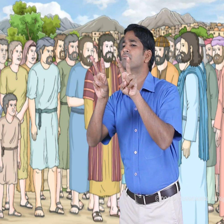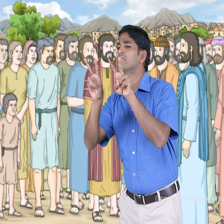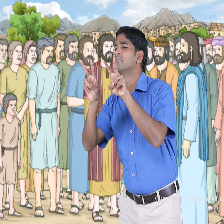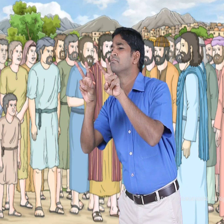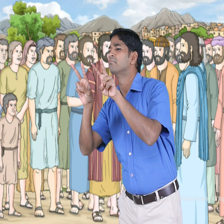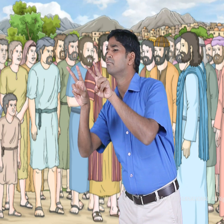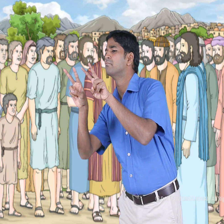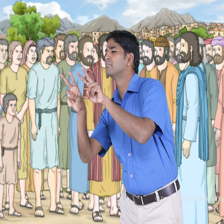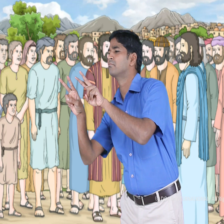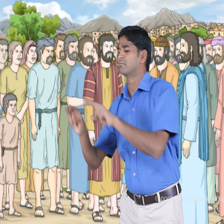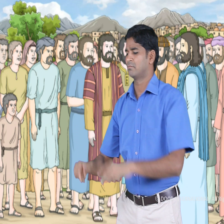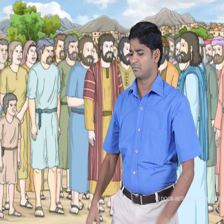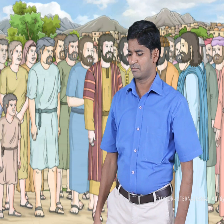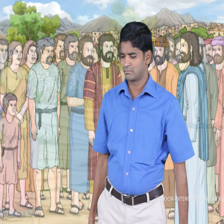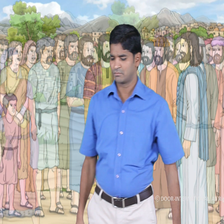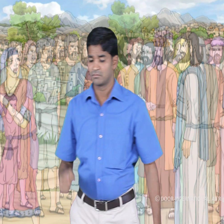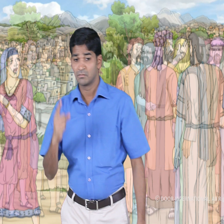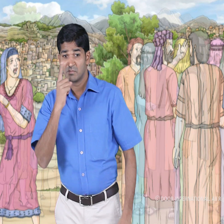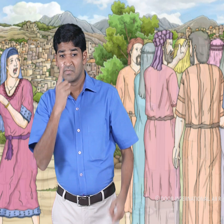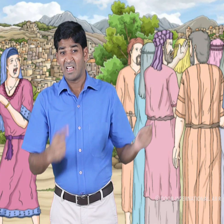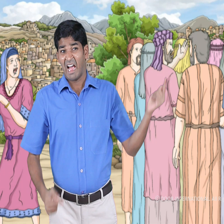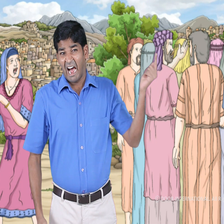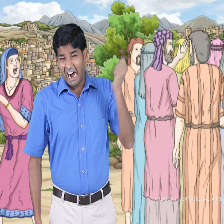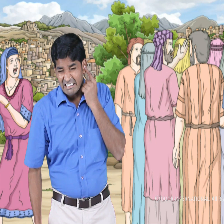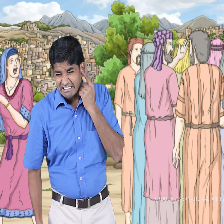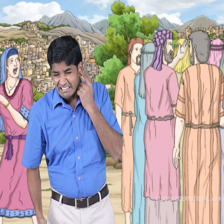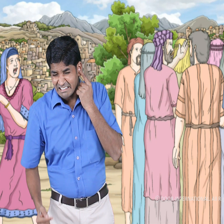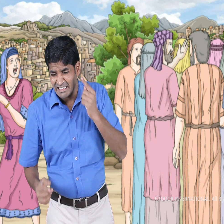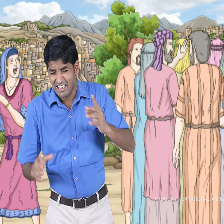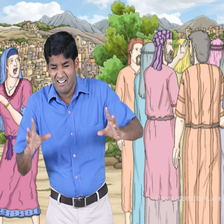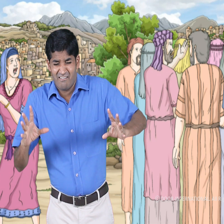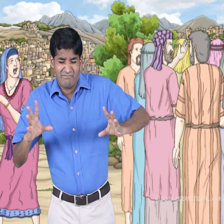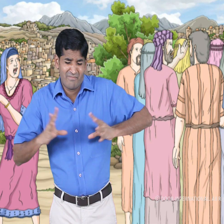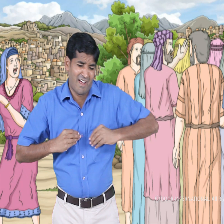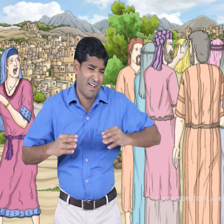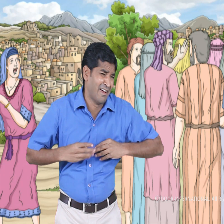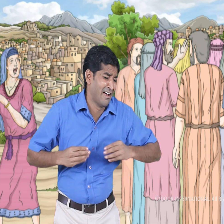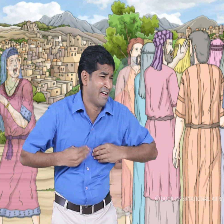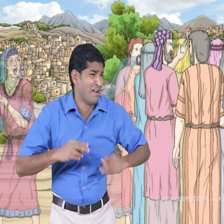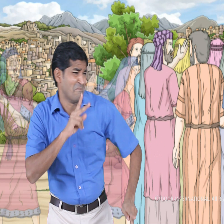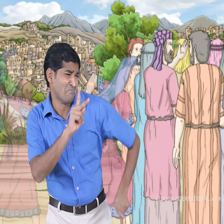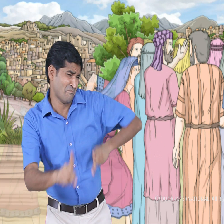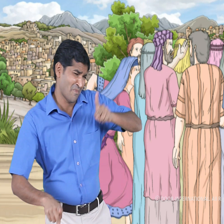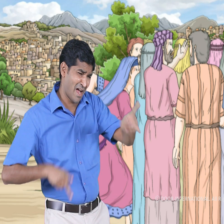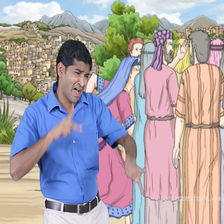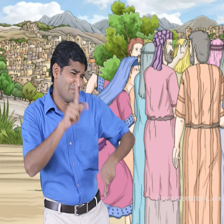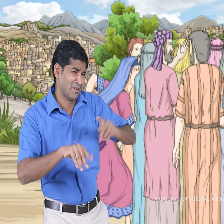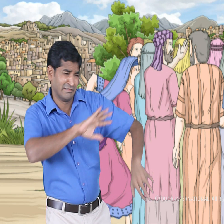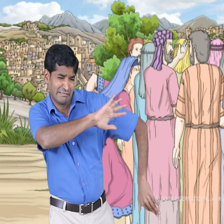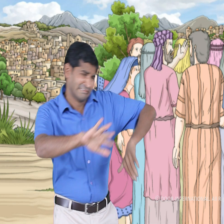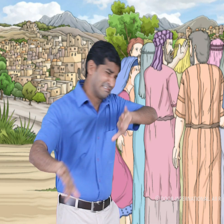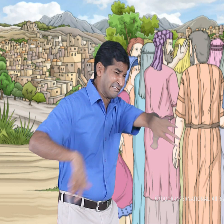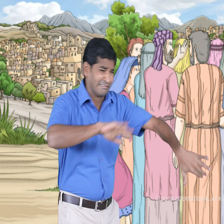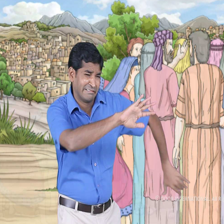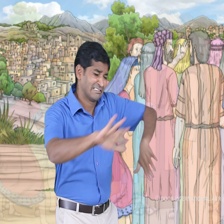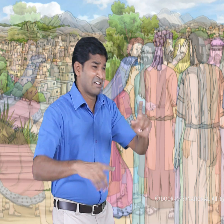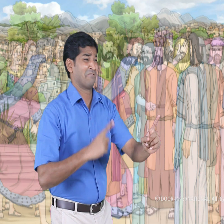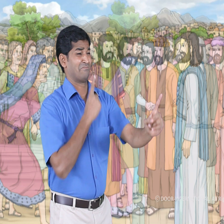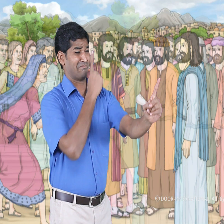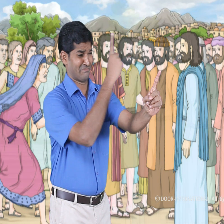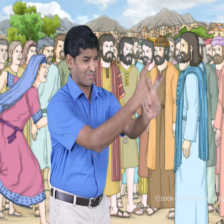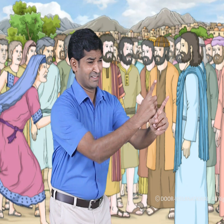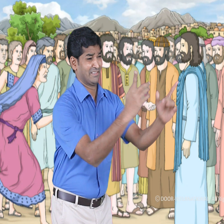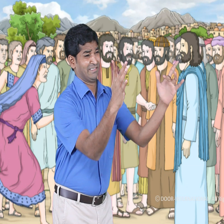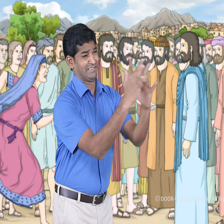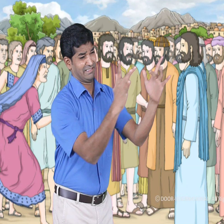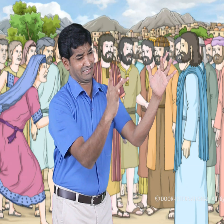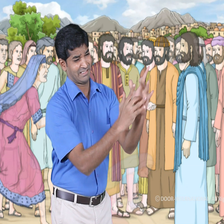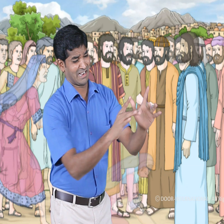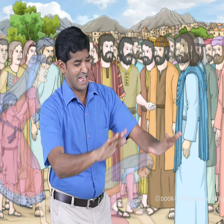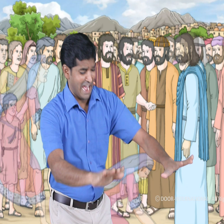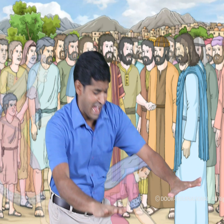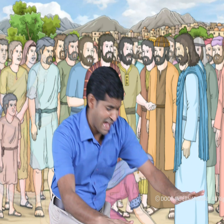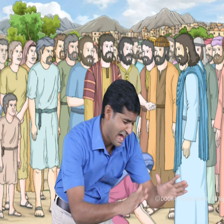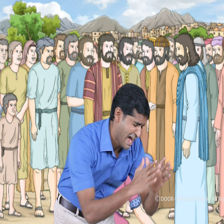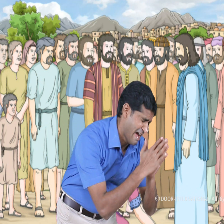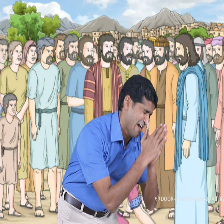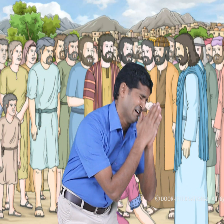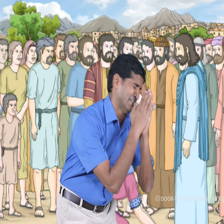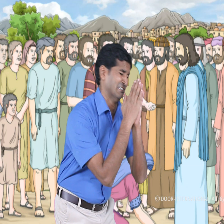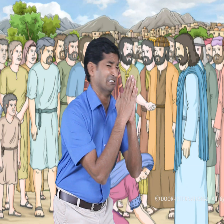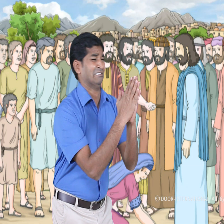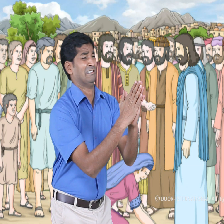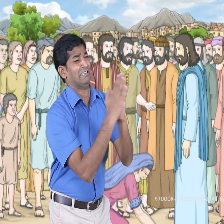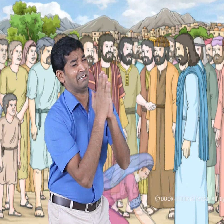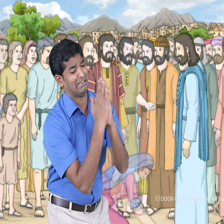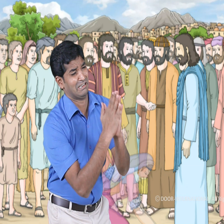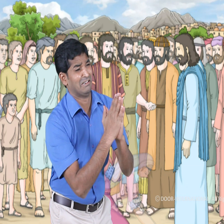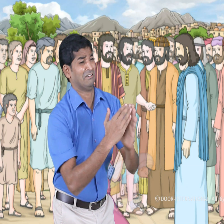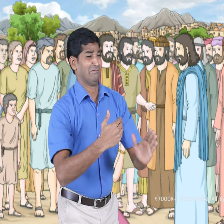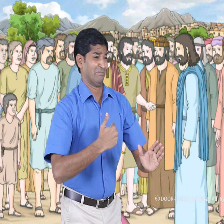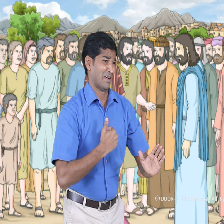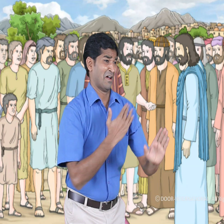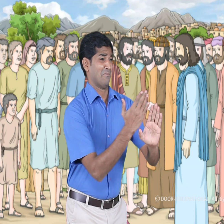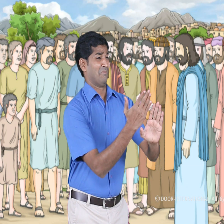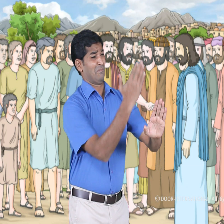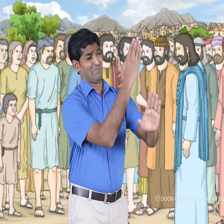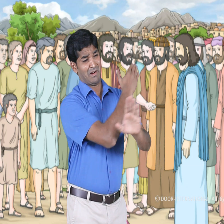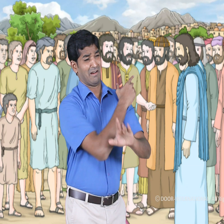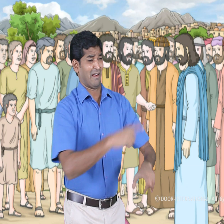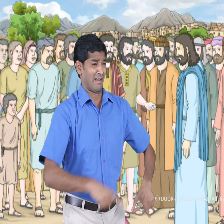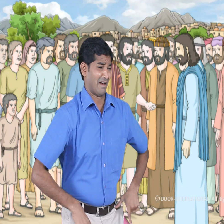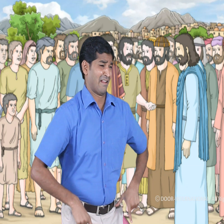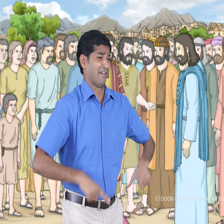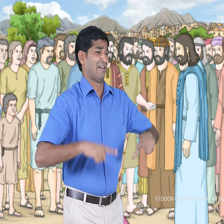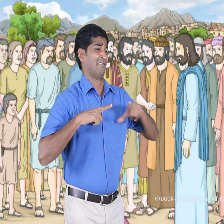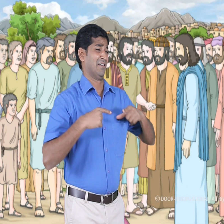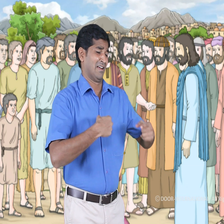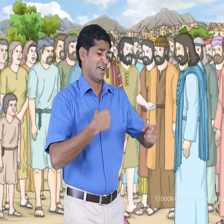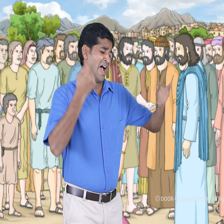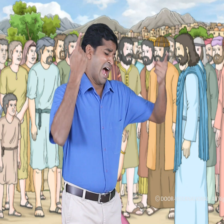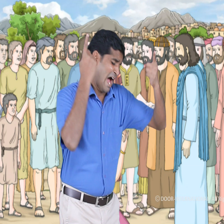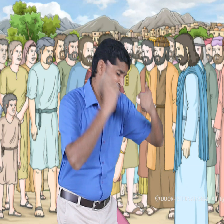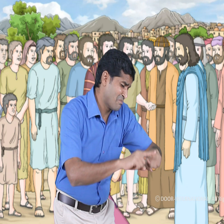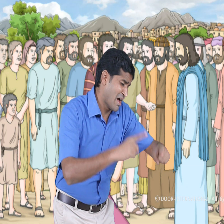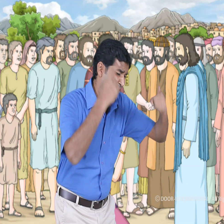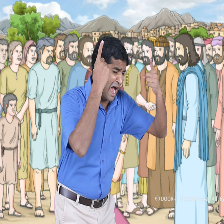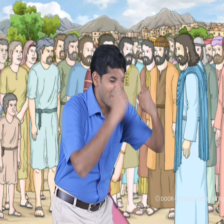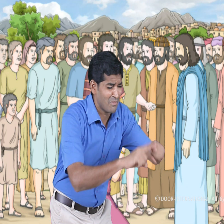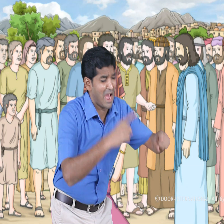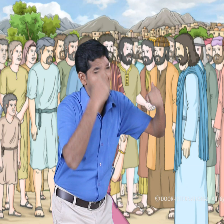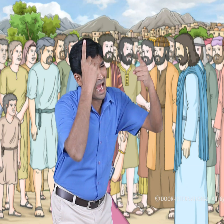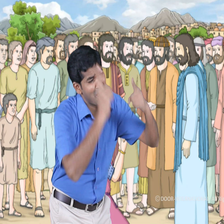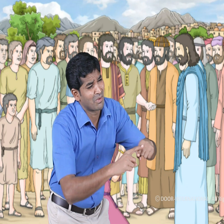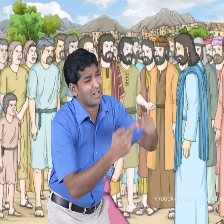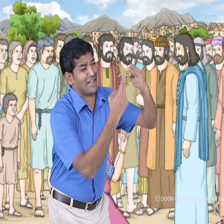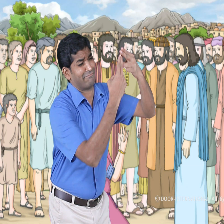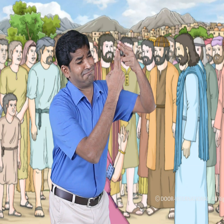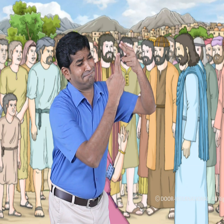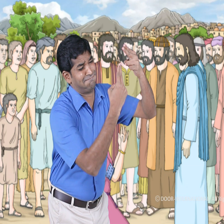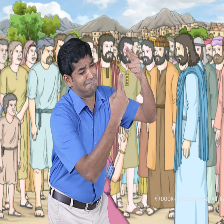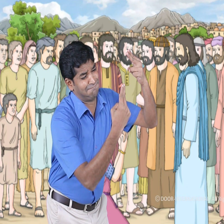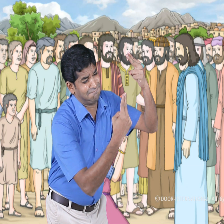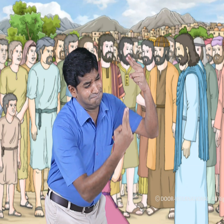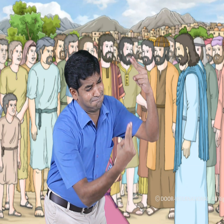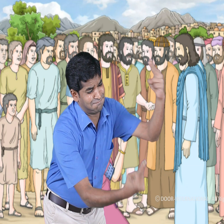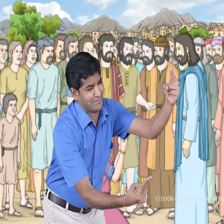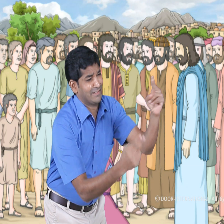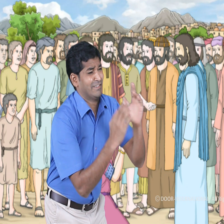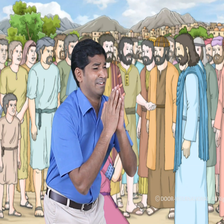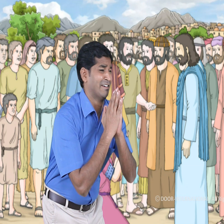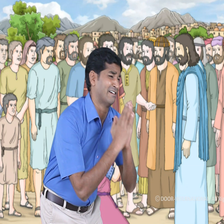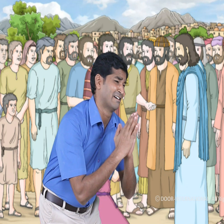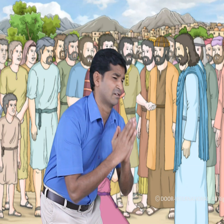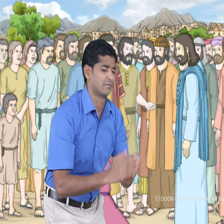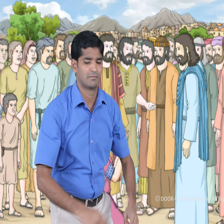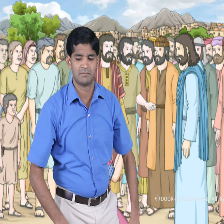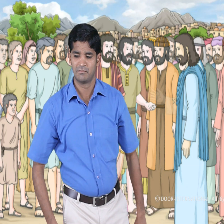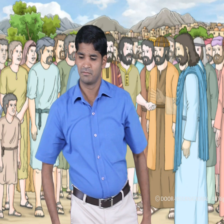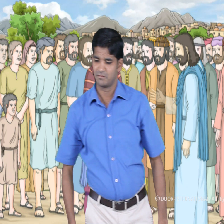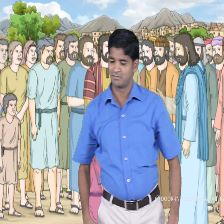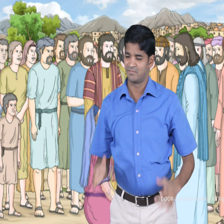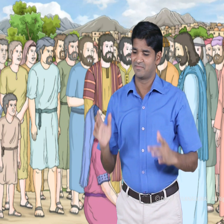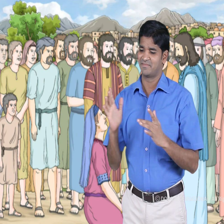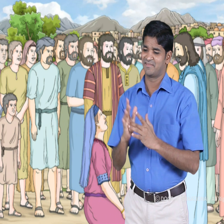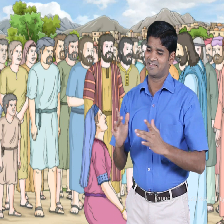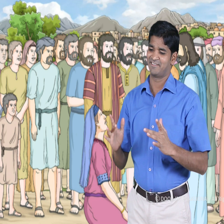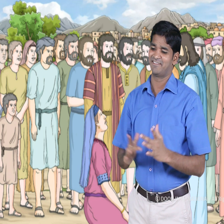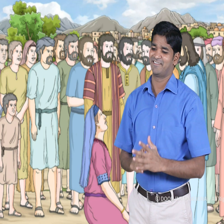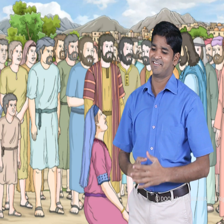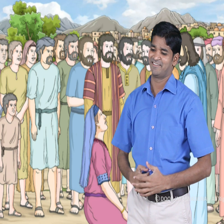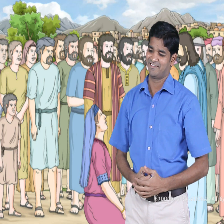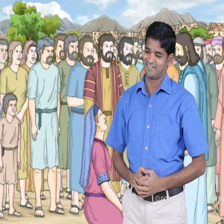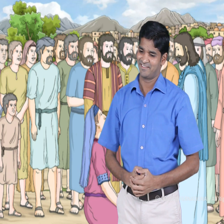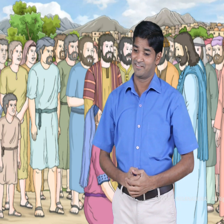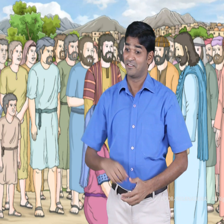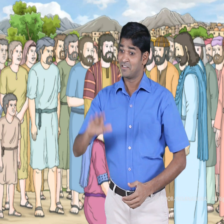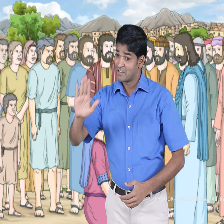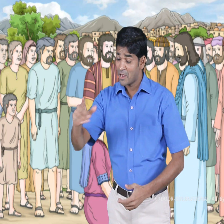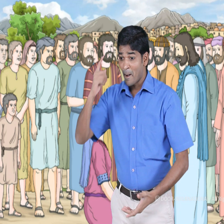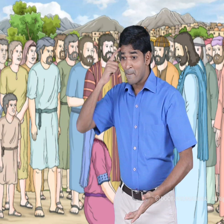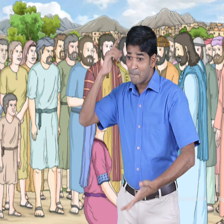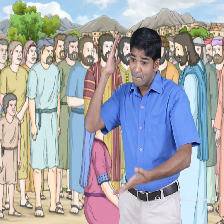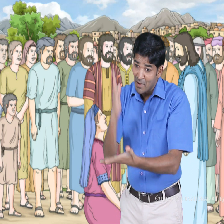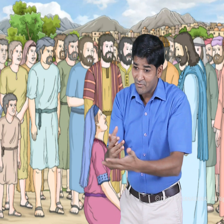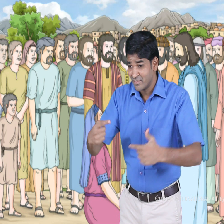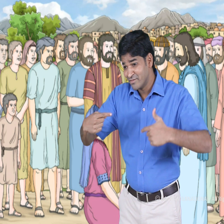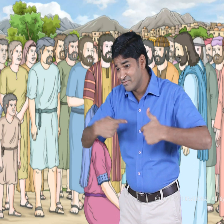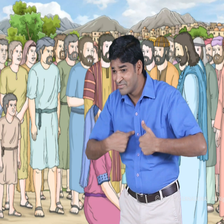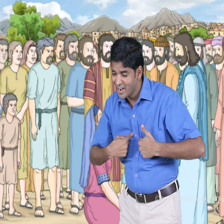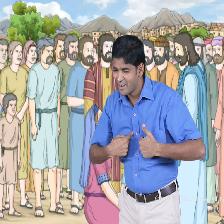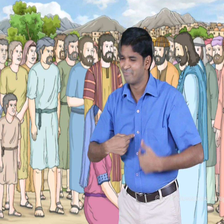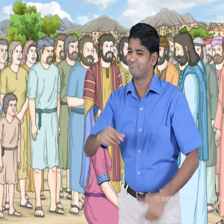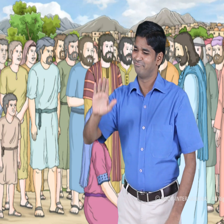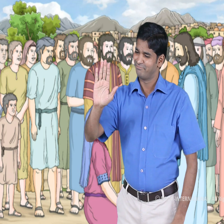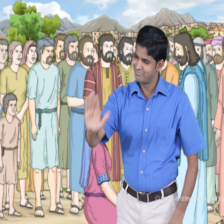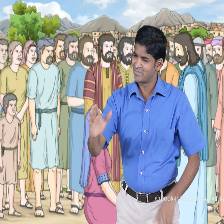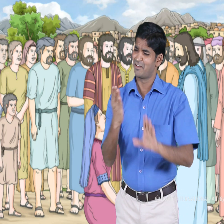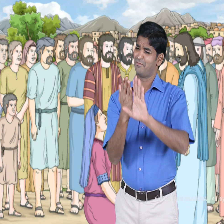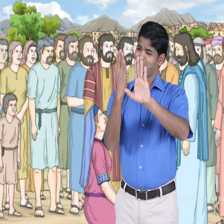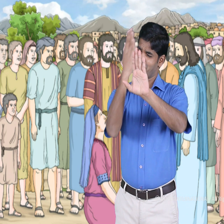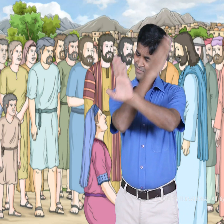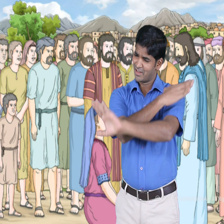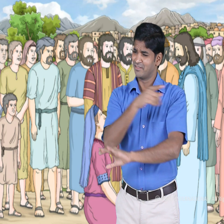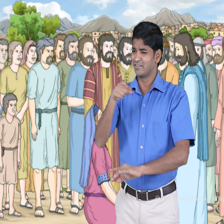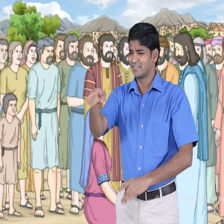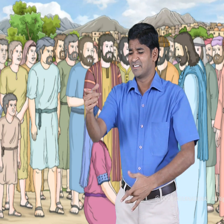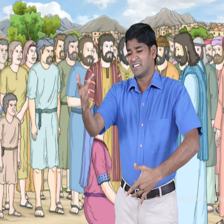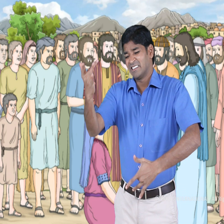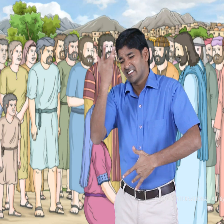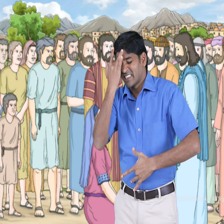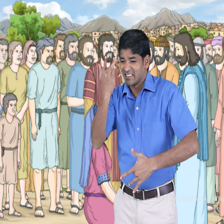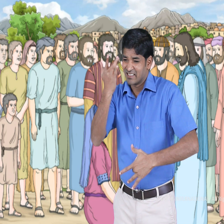Then the woman, knowing what had happened to her, came and fell down before Him trembling in fear, and she told Him the whole truth.